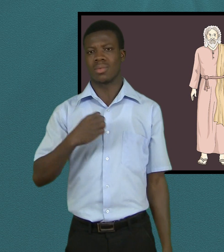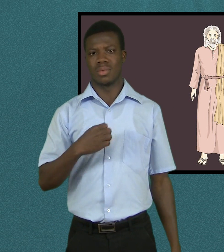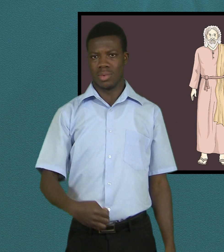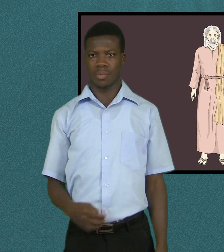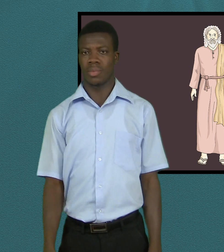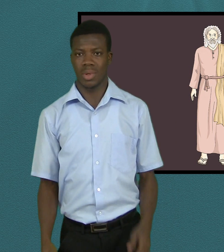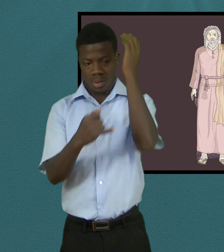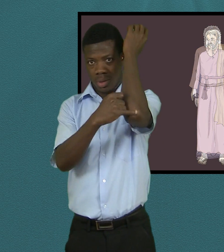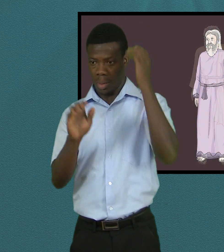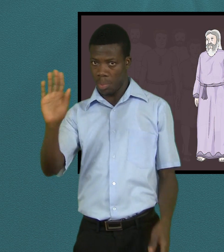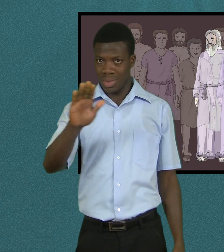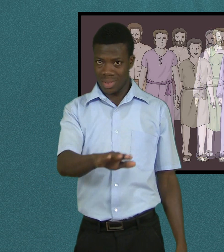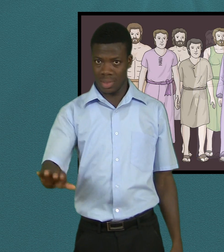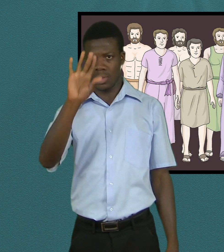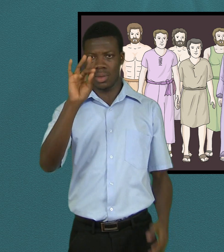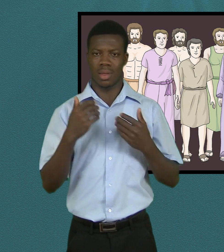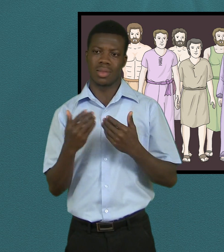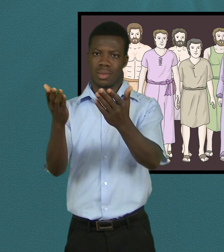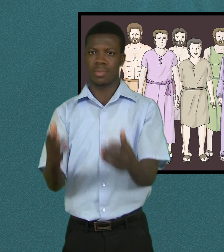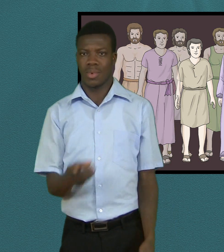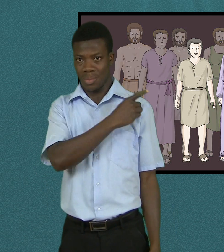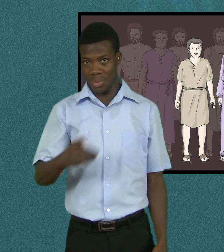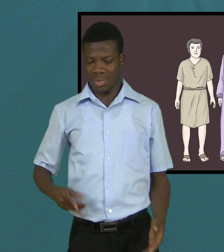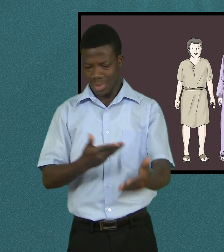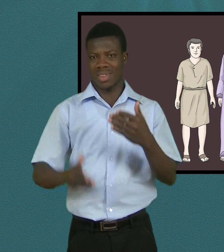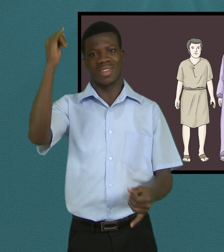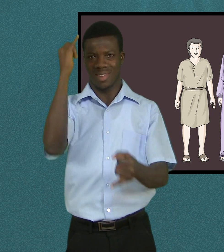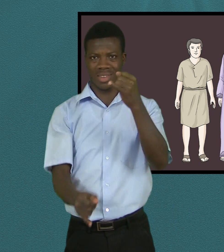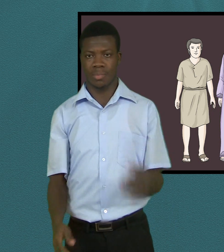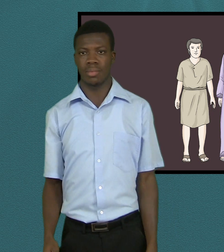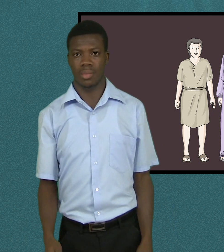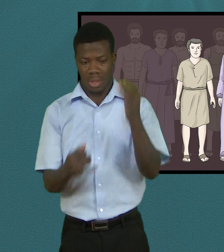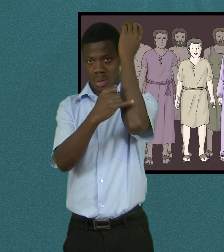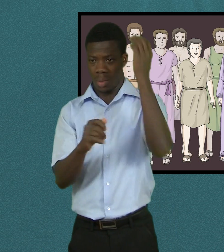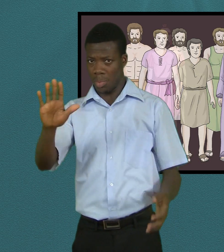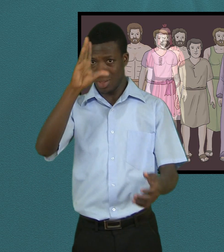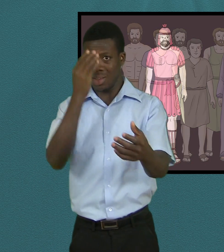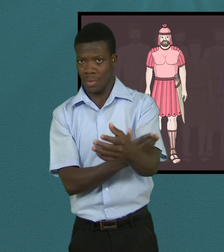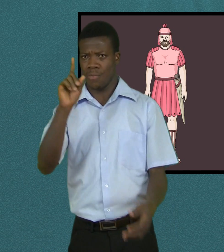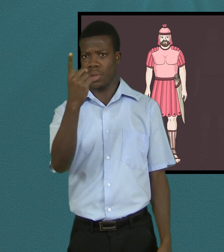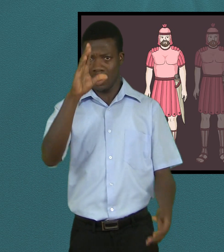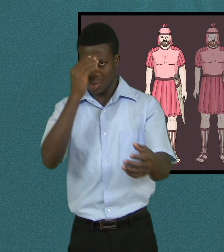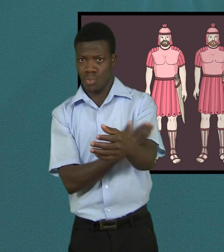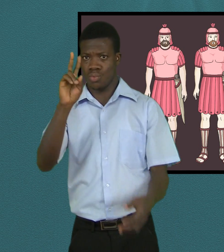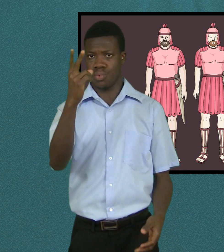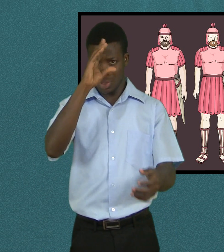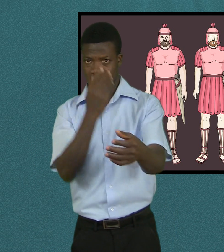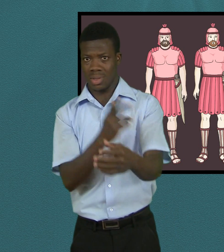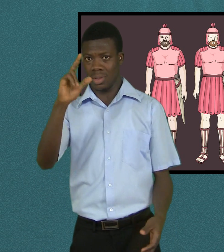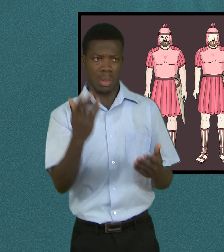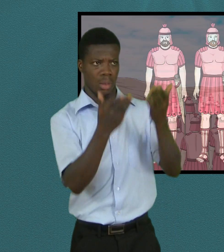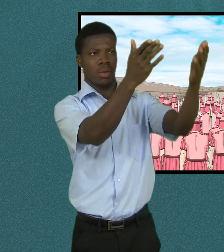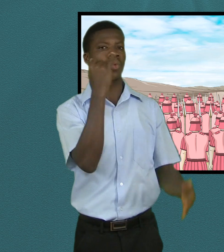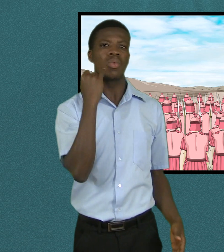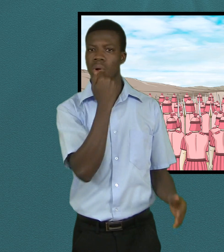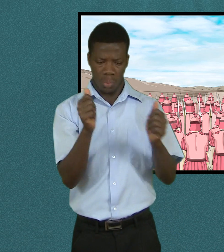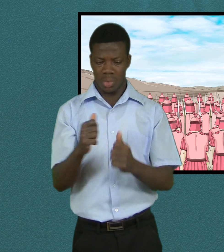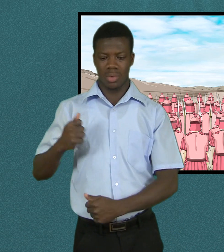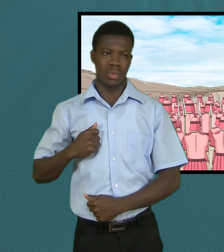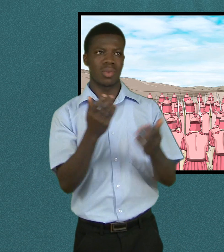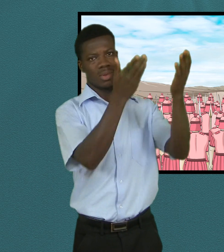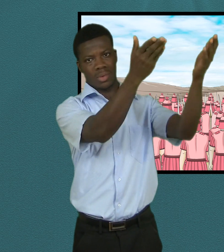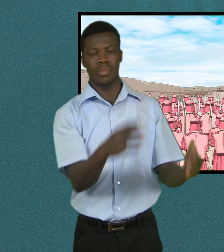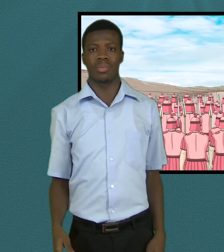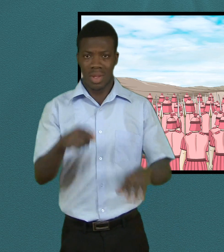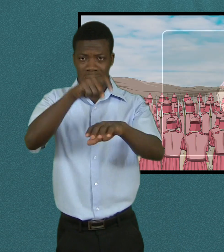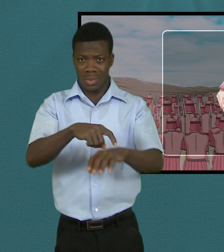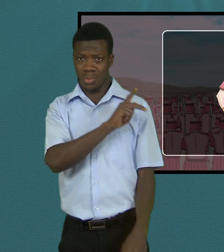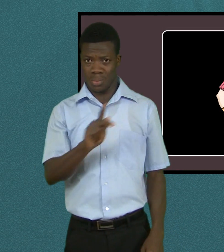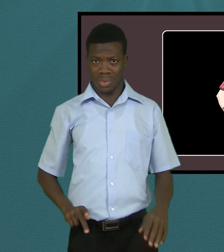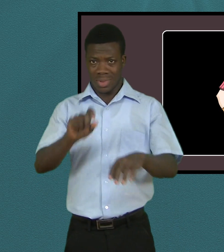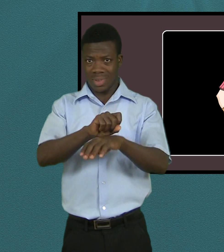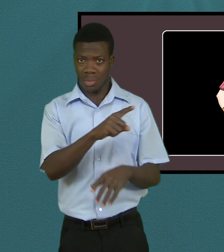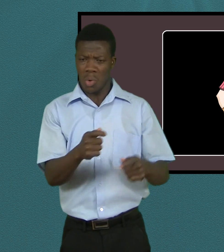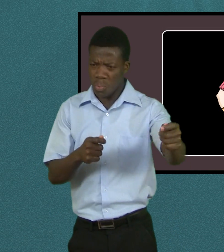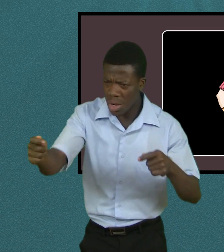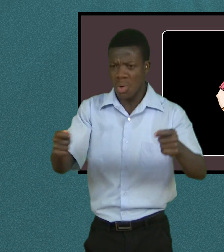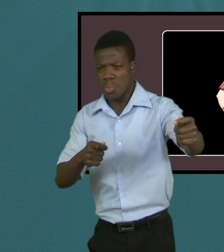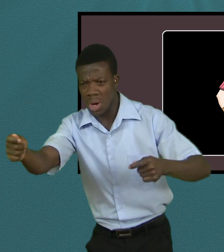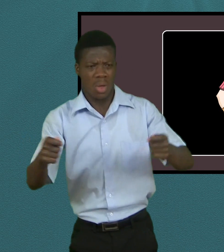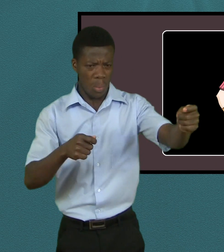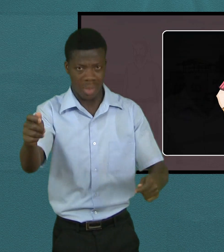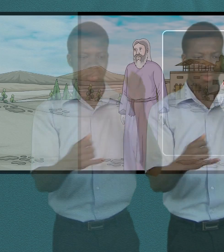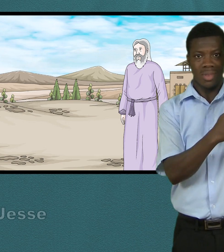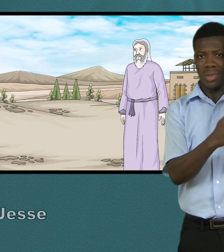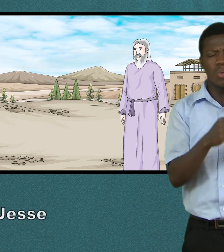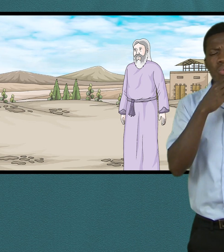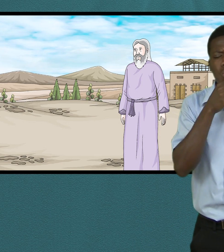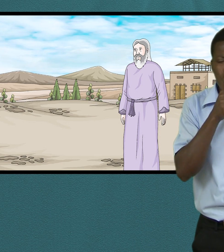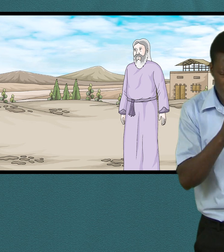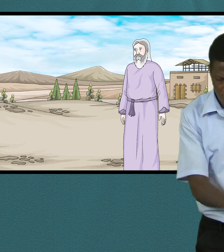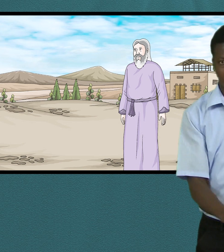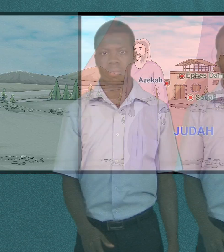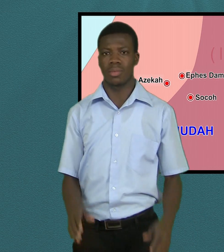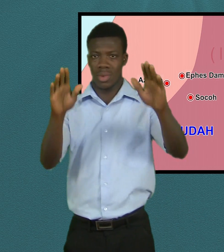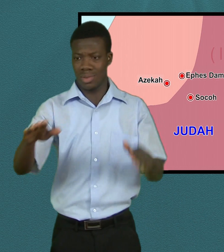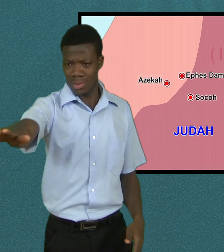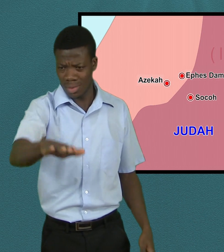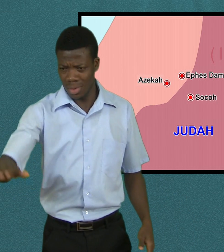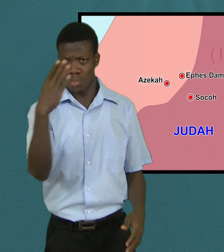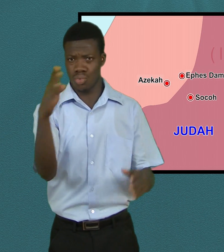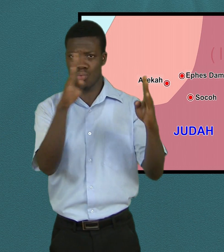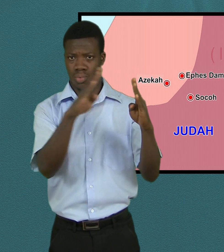The three older sons of Jesse had followed Saul into battle: The firstborn was Eliab, the second was Abinadab, and the third was Shammah.